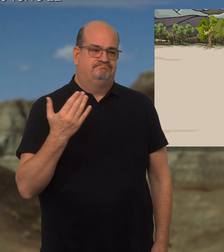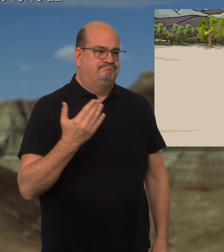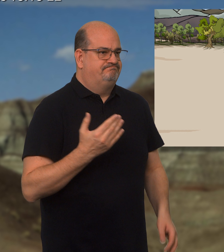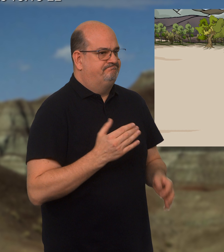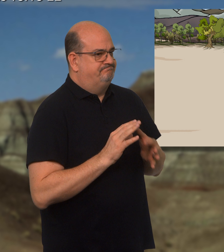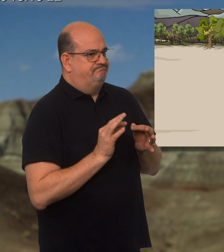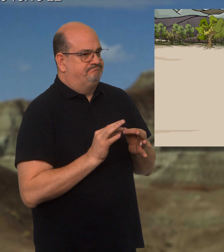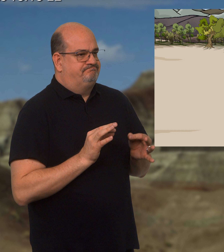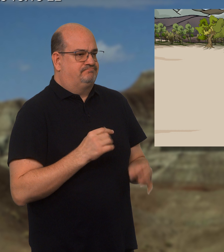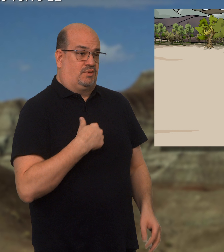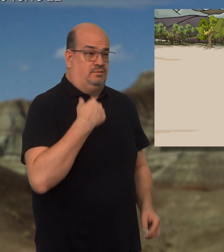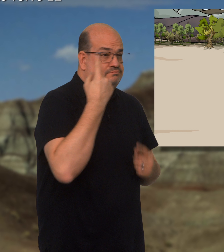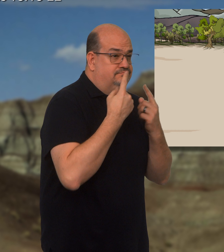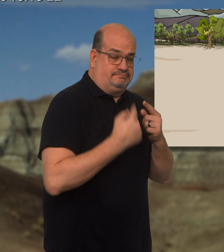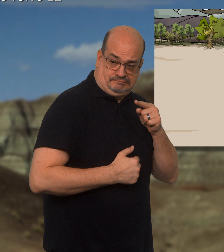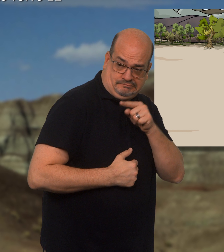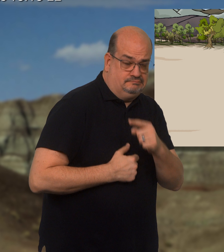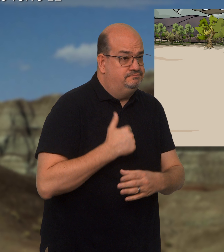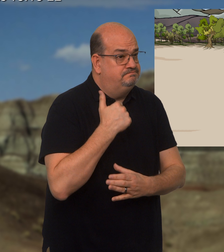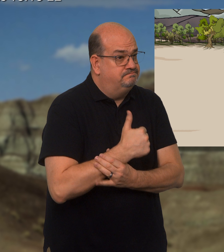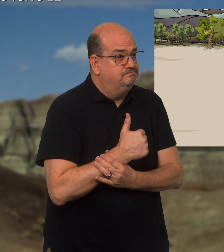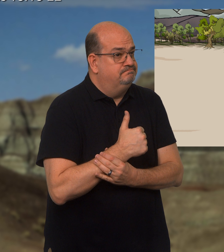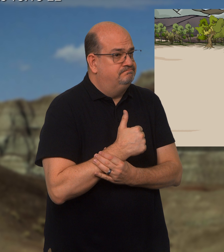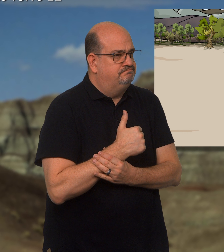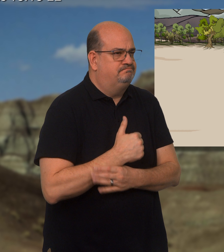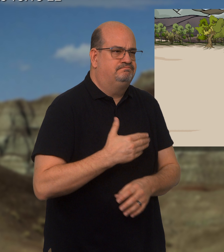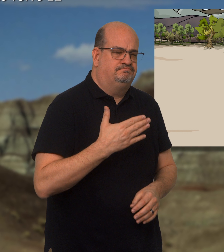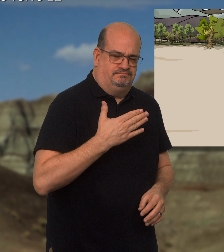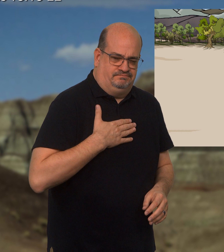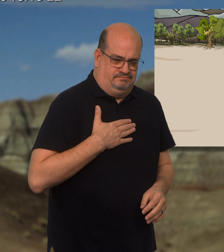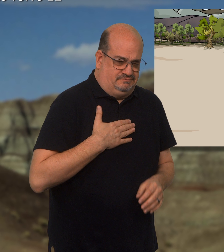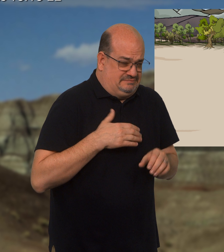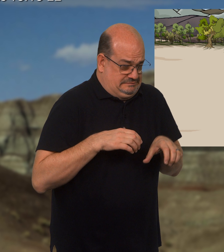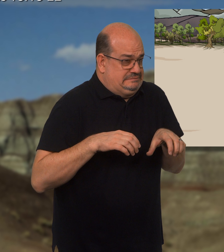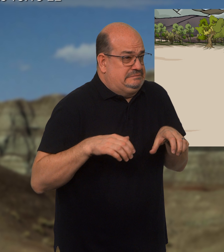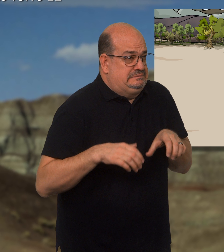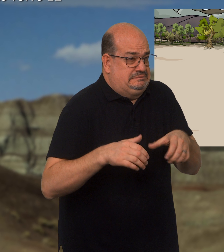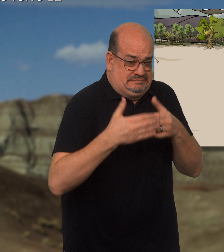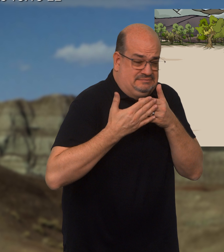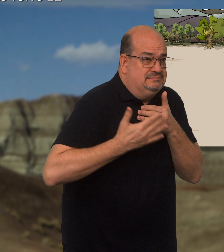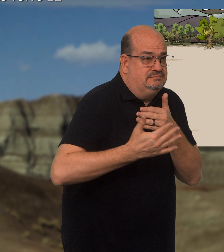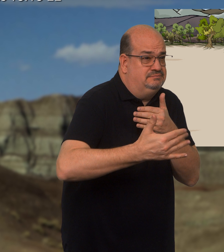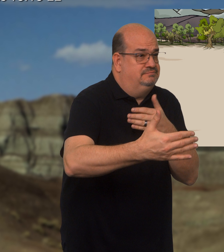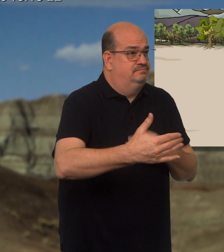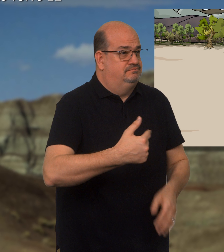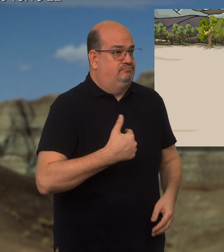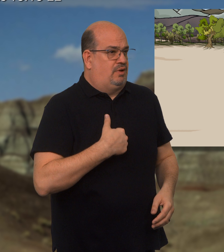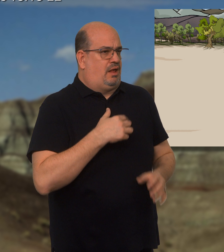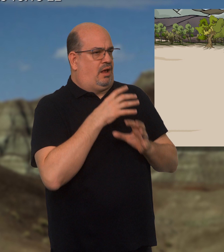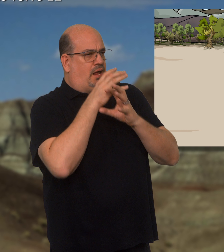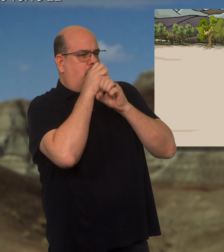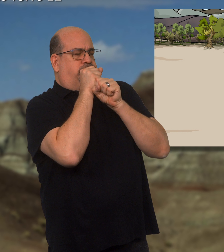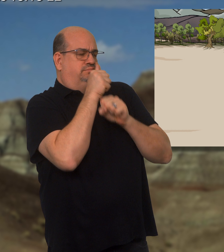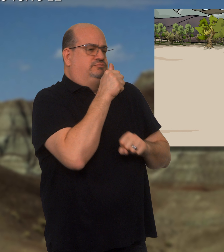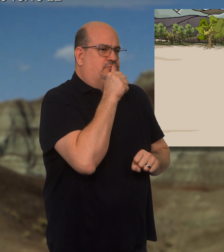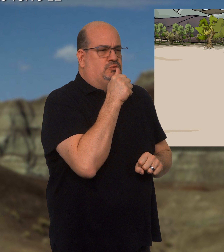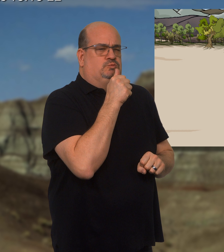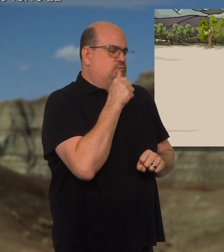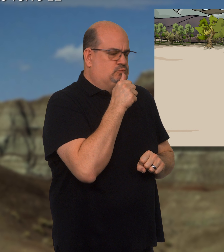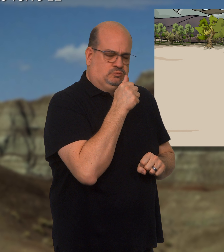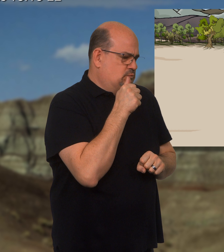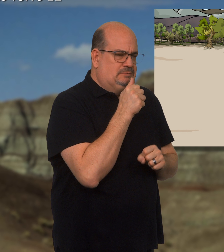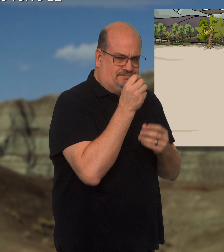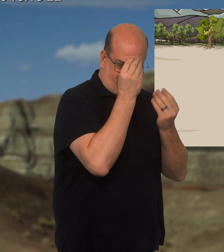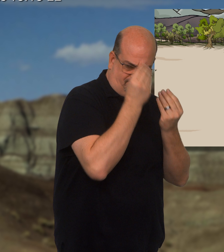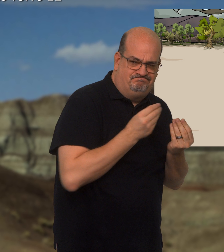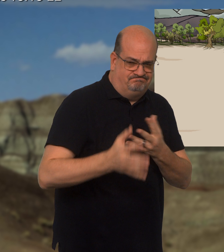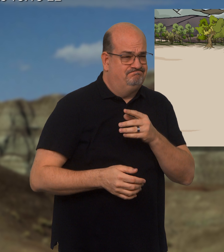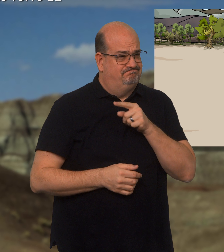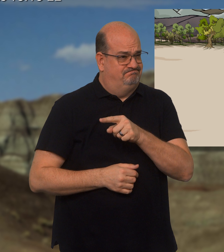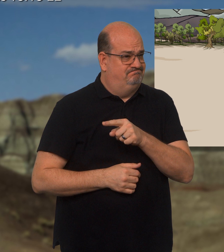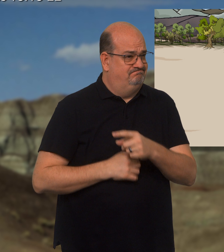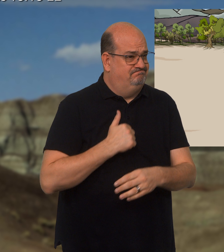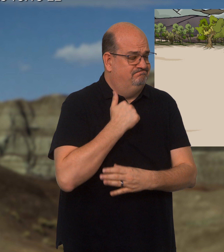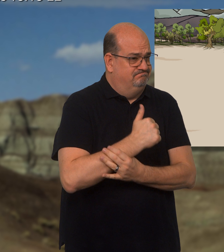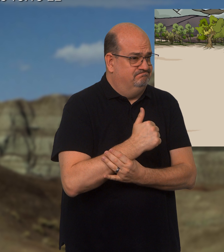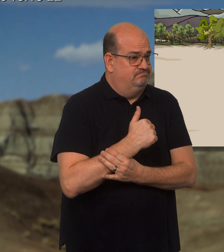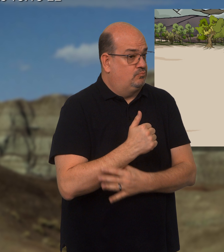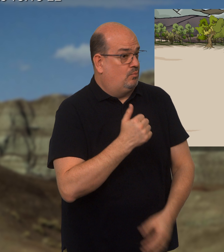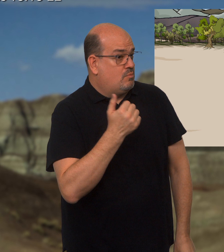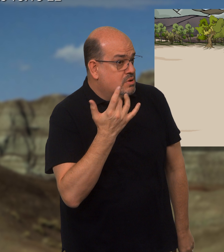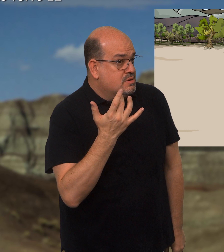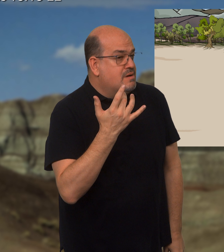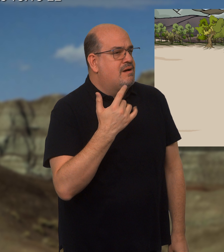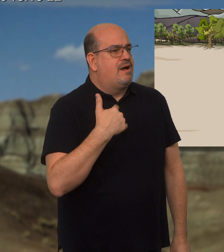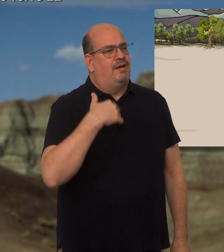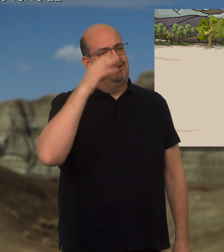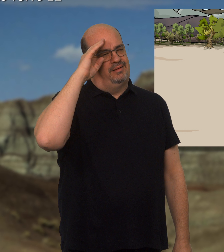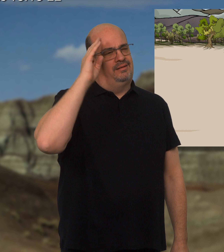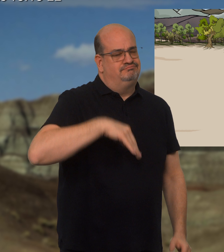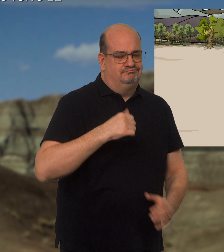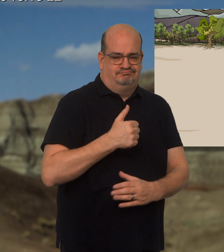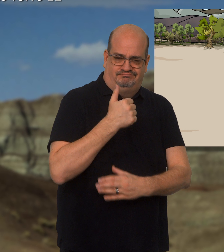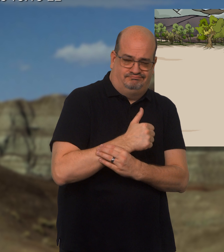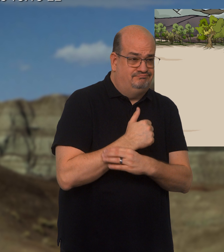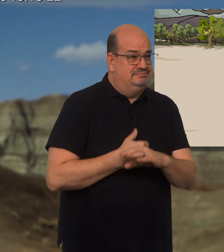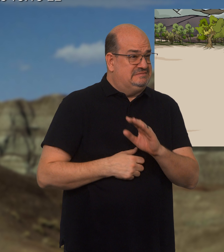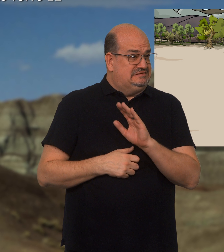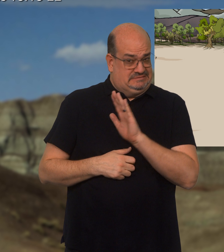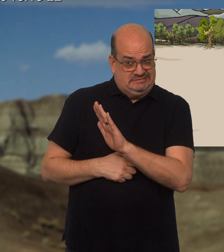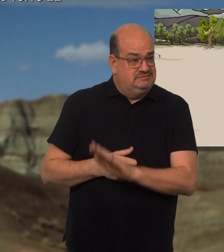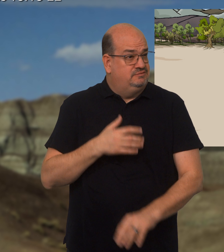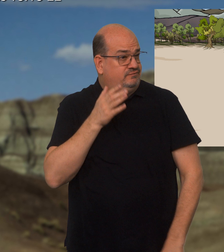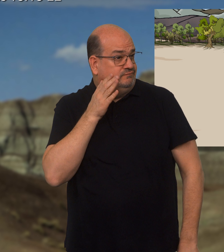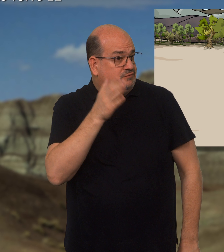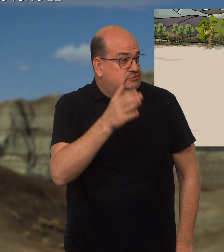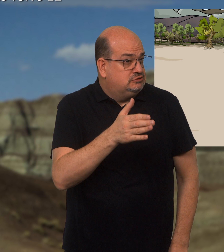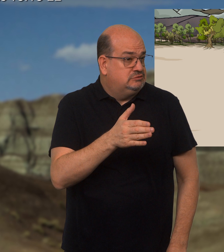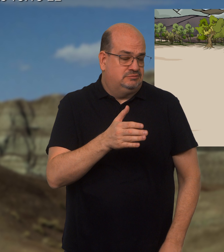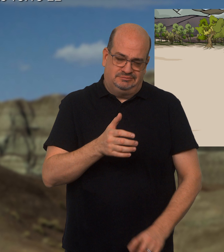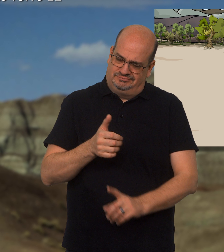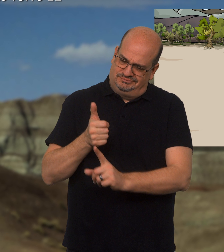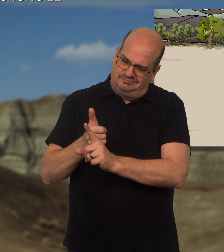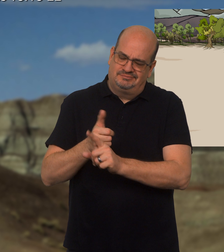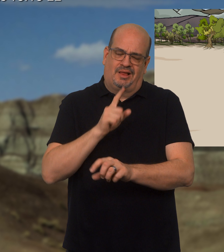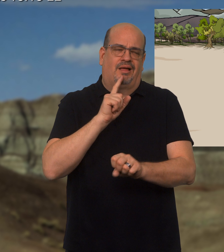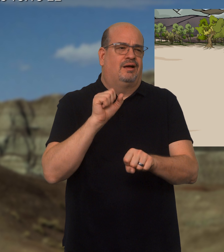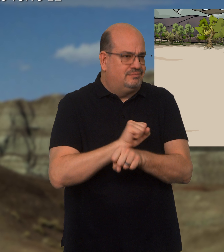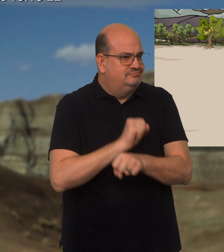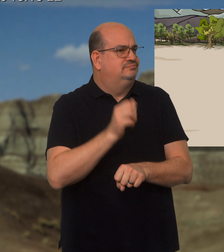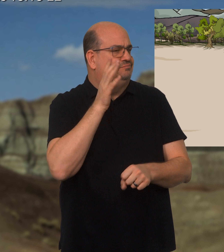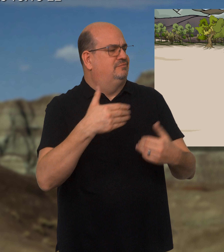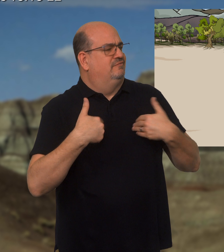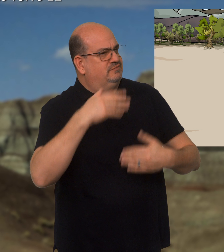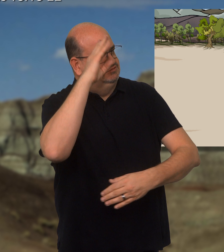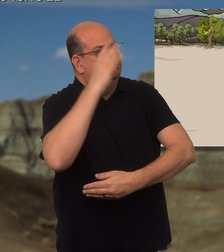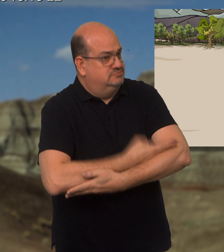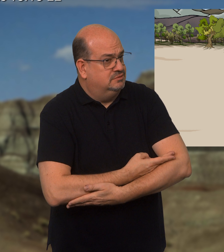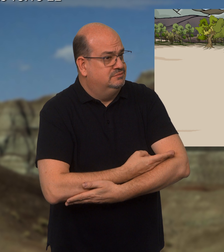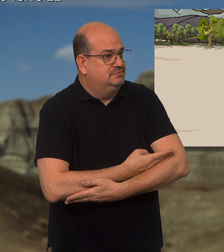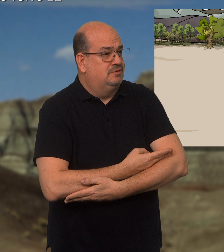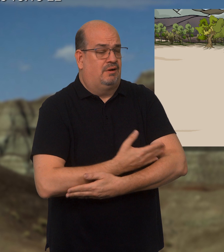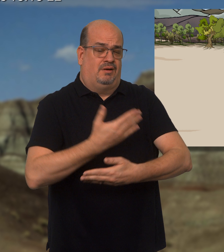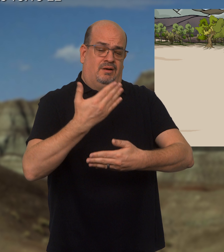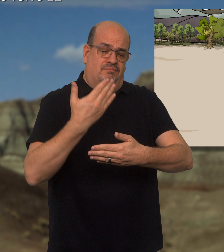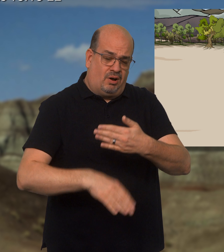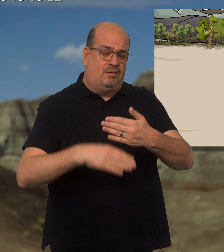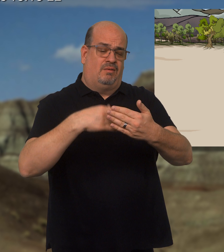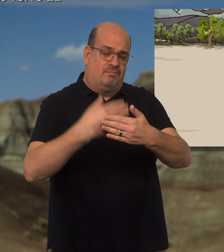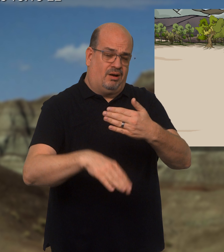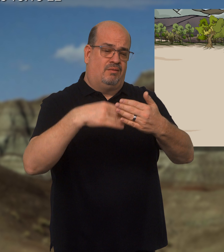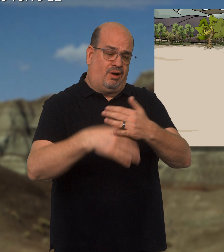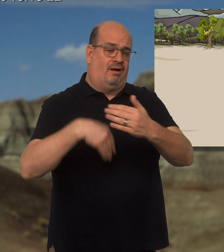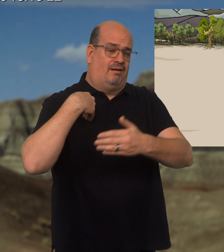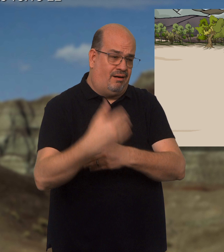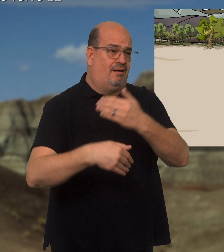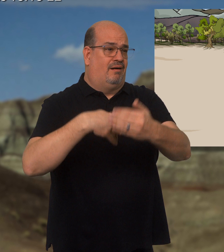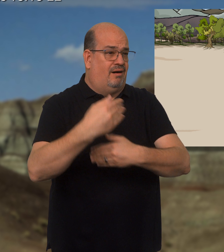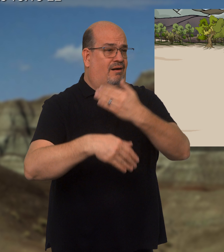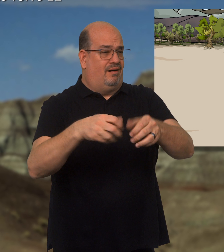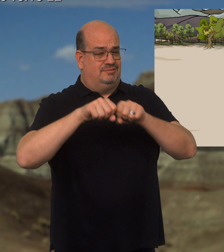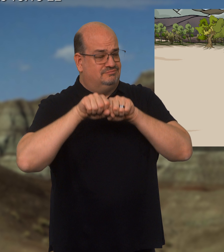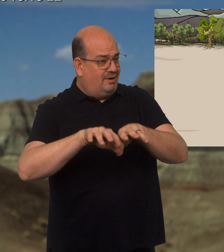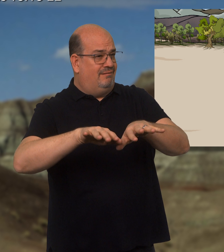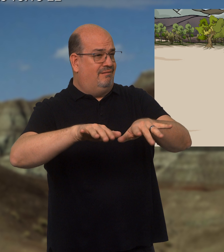And the LORD said, “Shall I hide from Abraham what I am about to do?